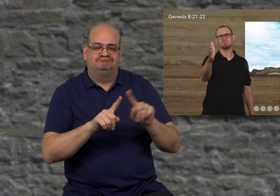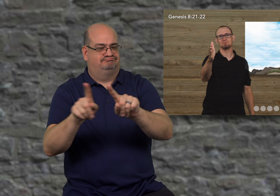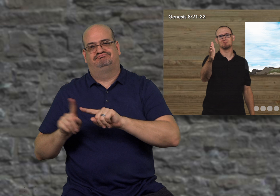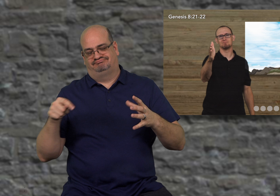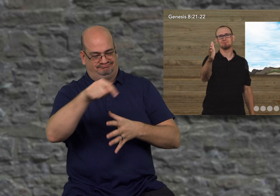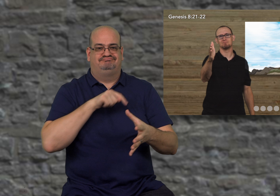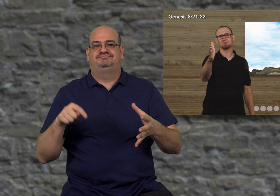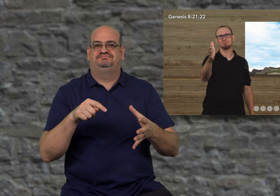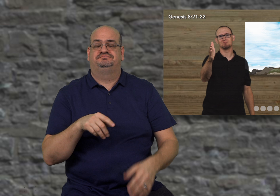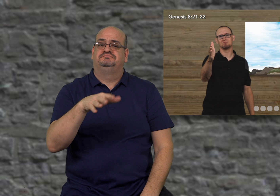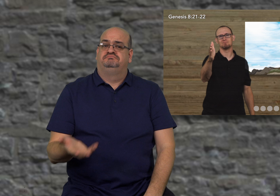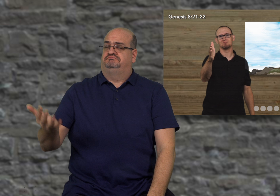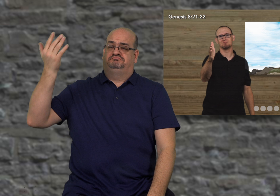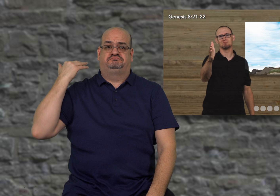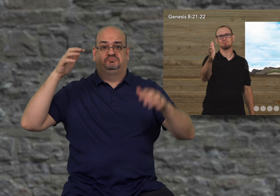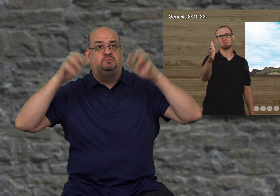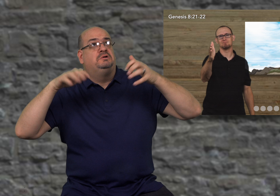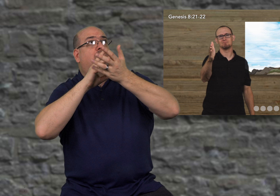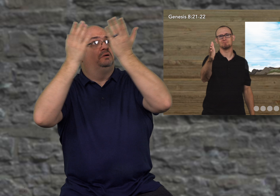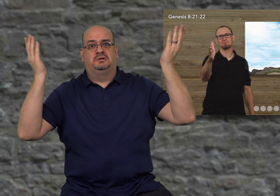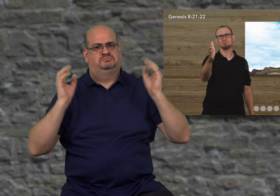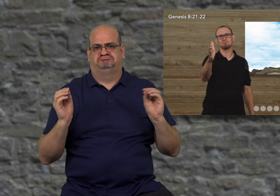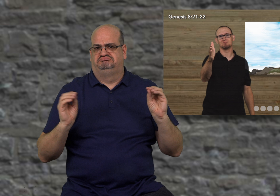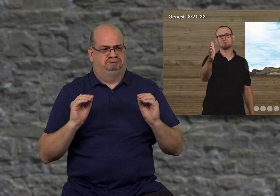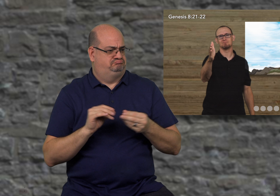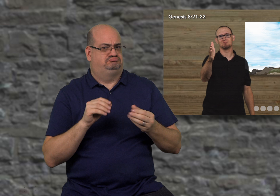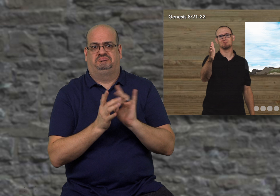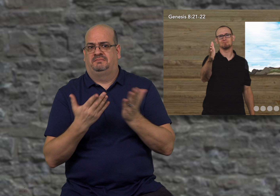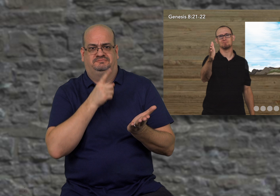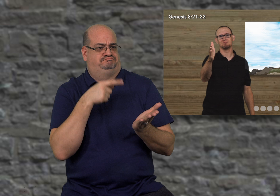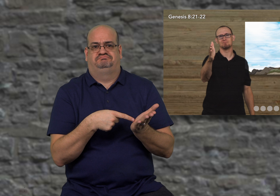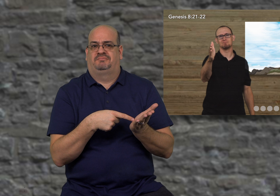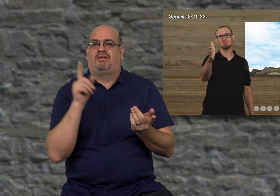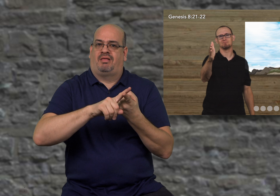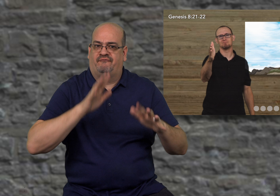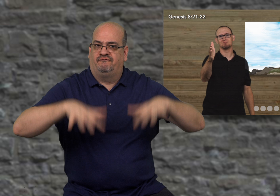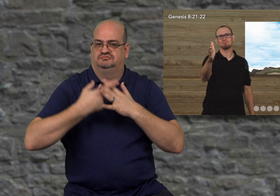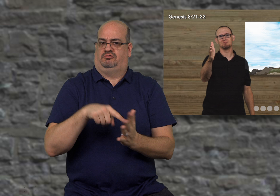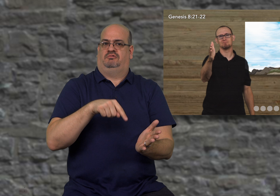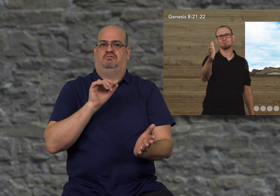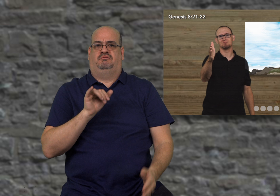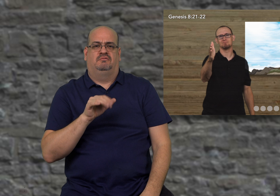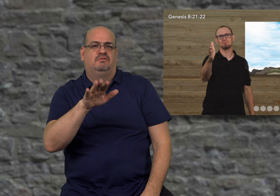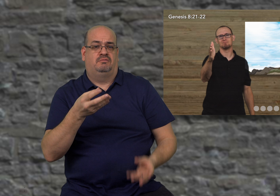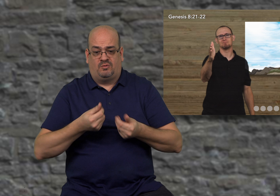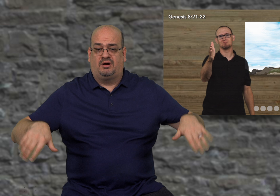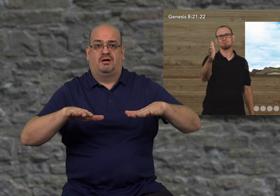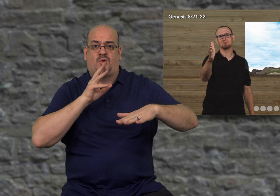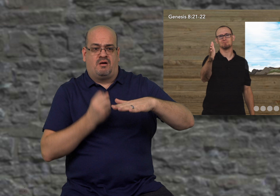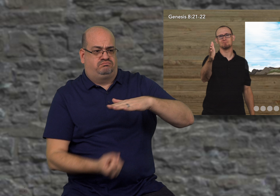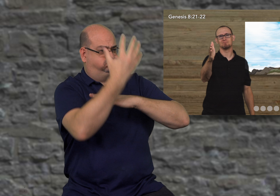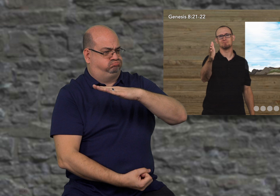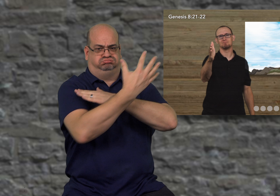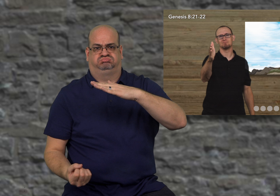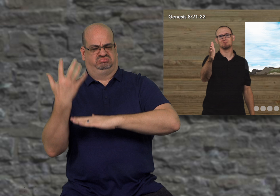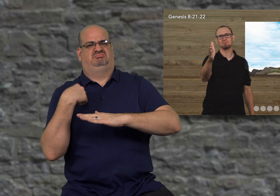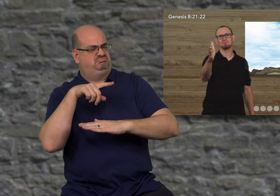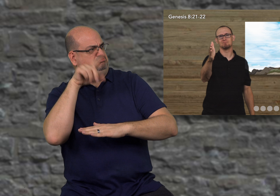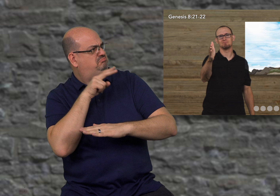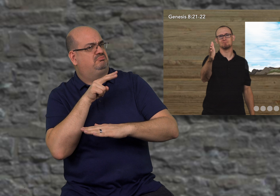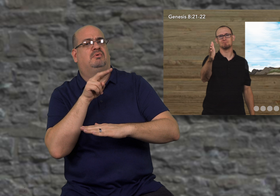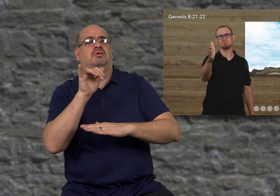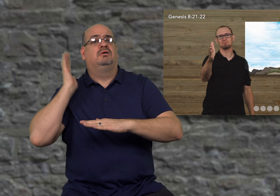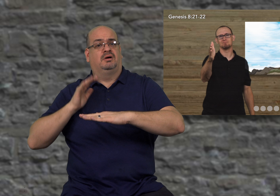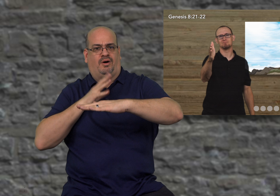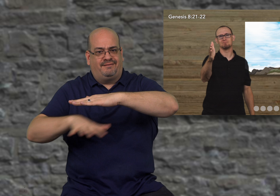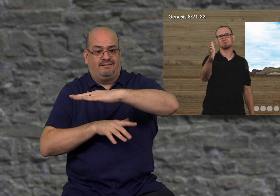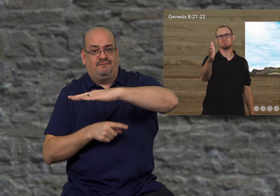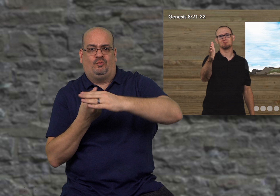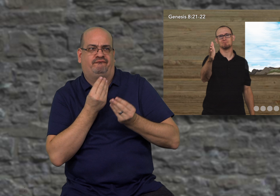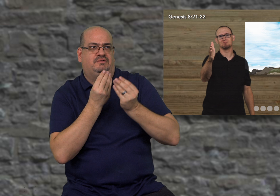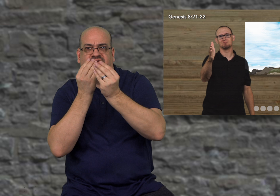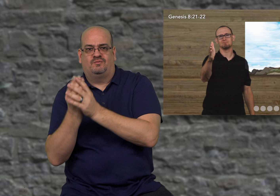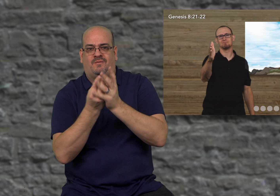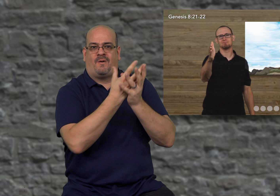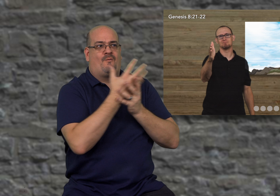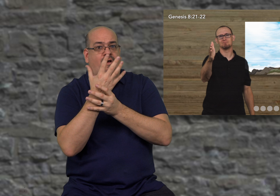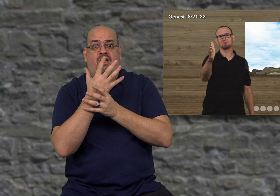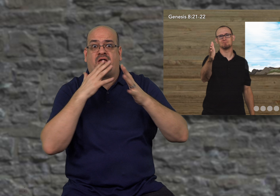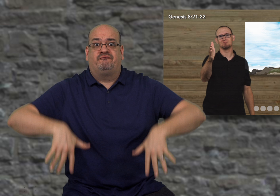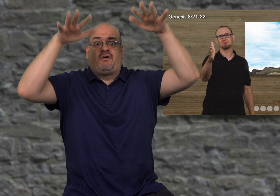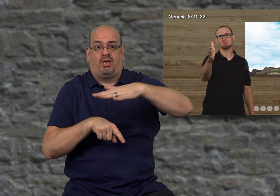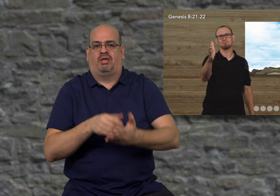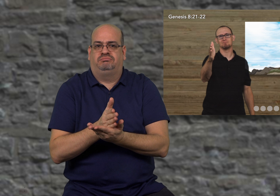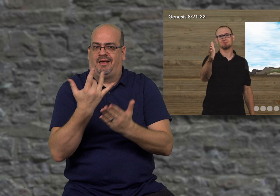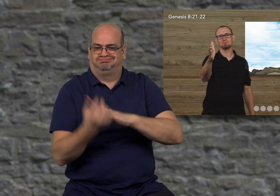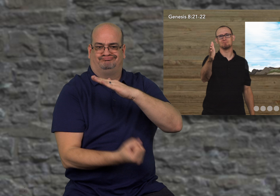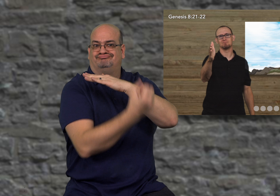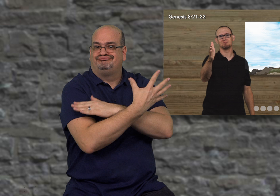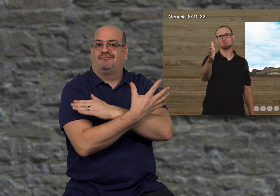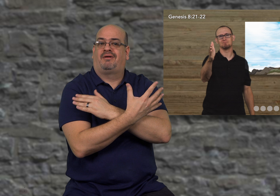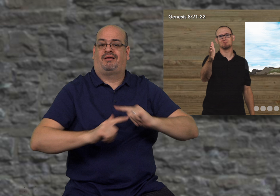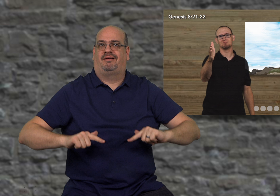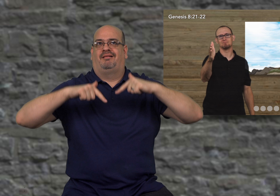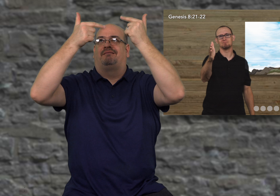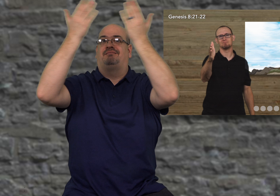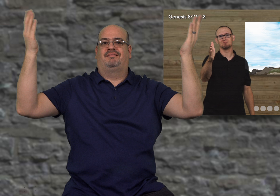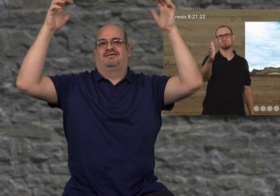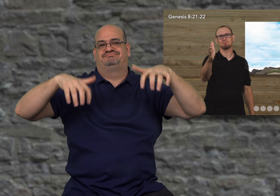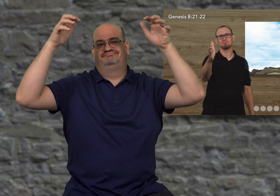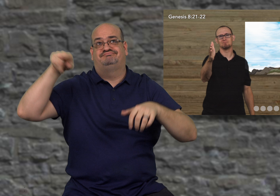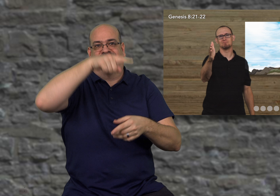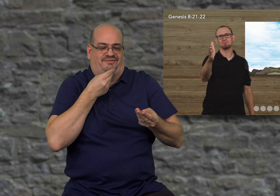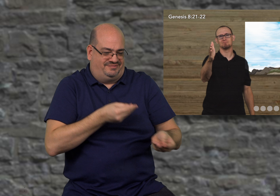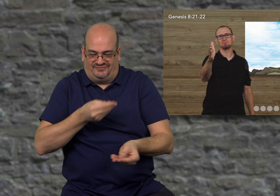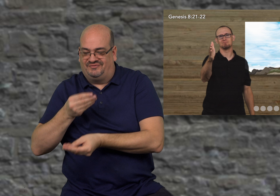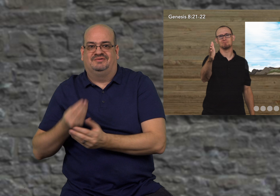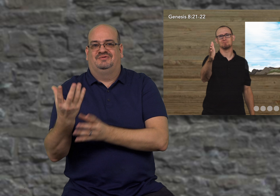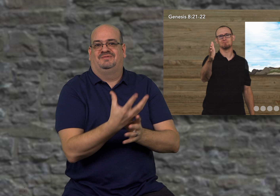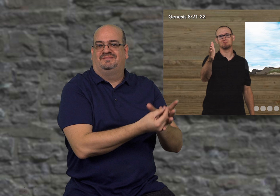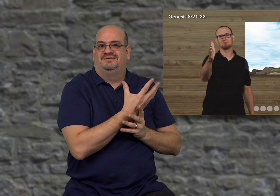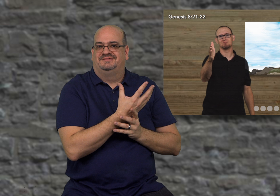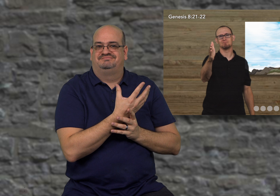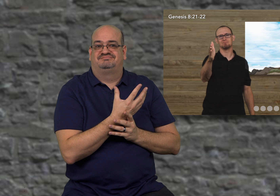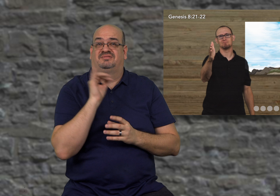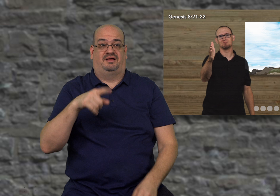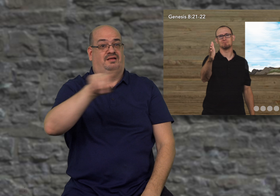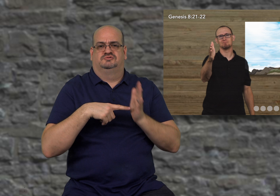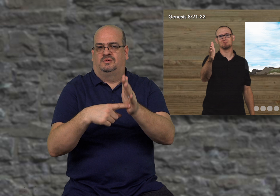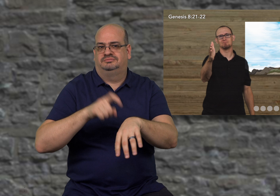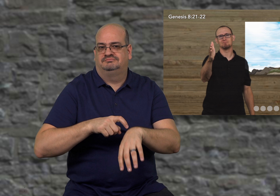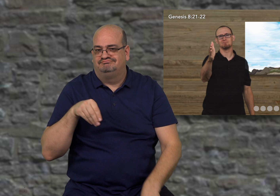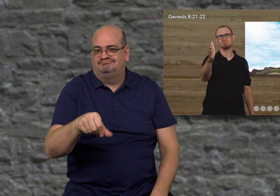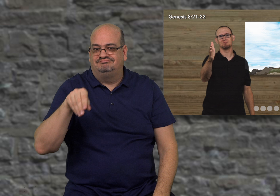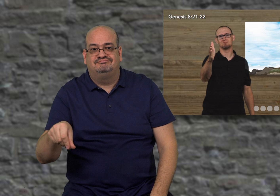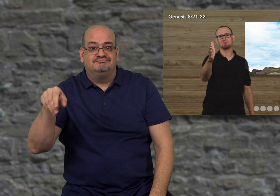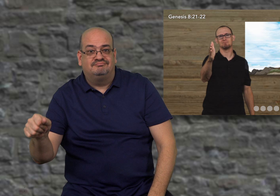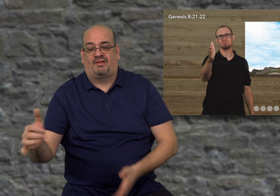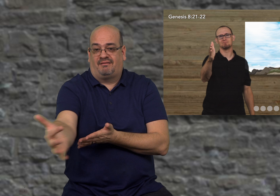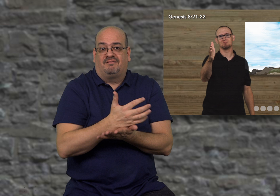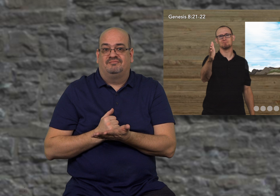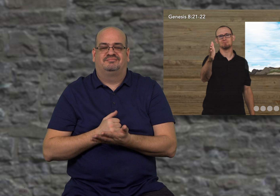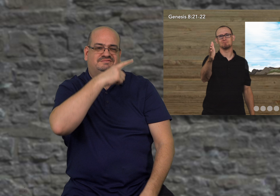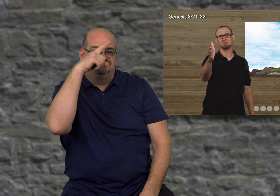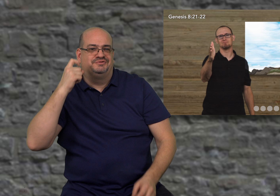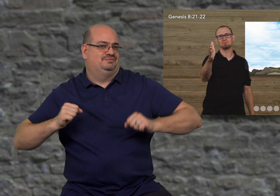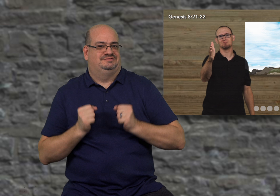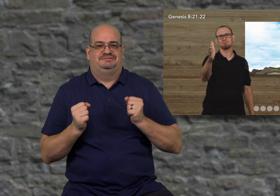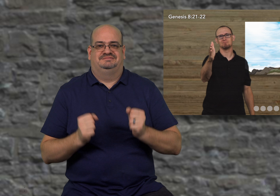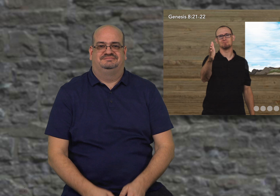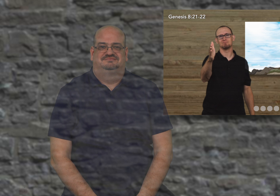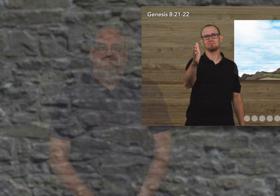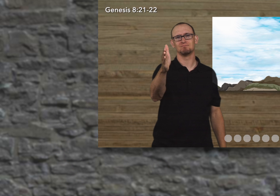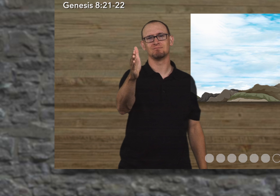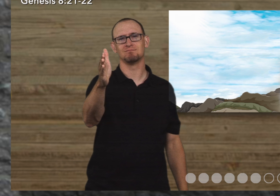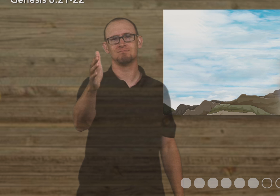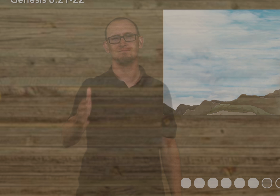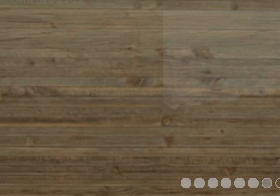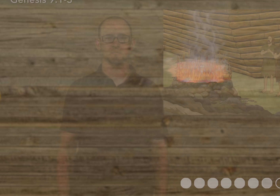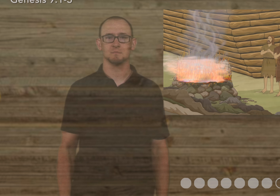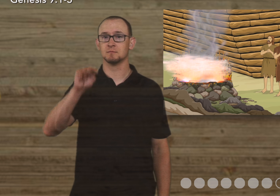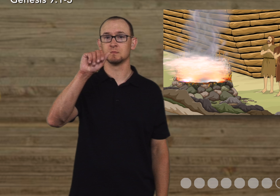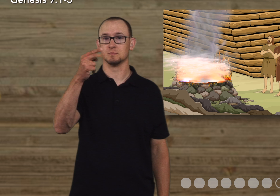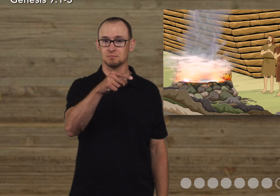As long as the earth endures, seedtime and harvest, cold and heat, summer and winter, day and night shall never cease.”